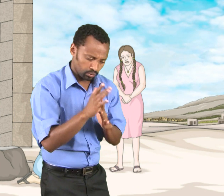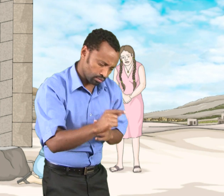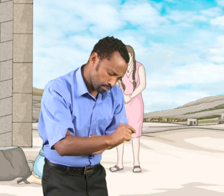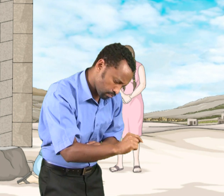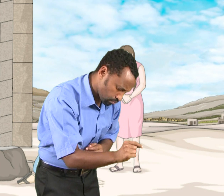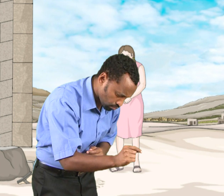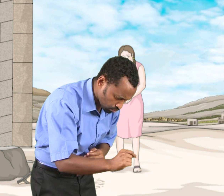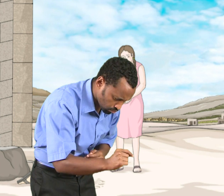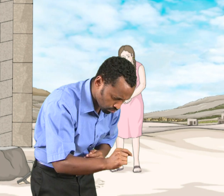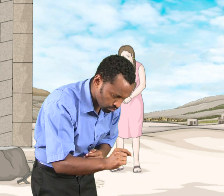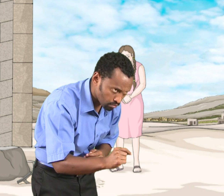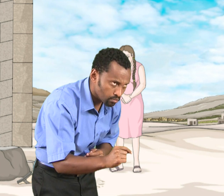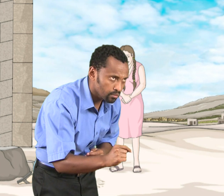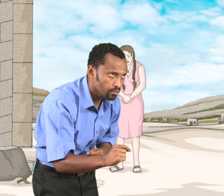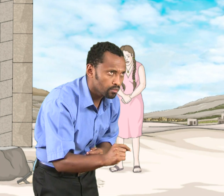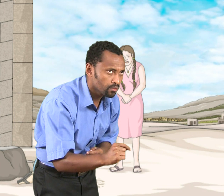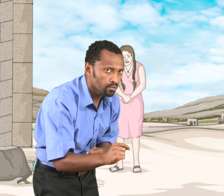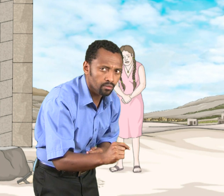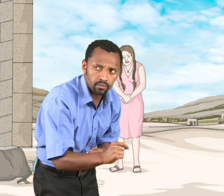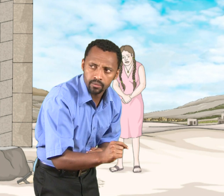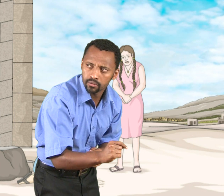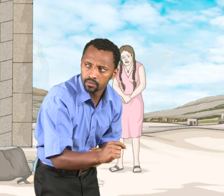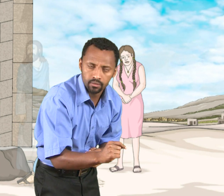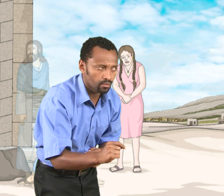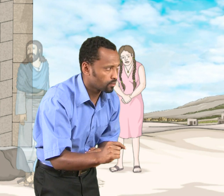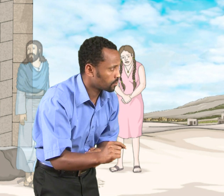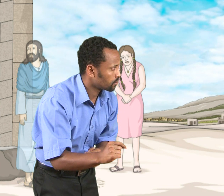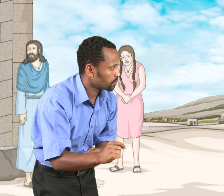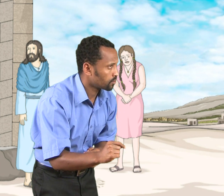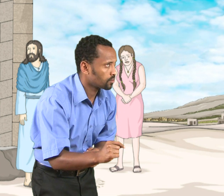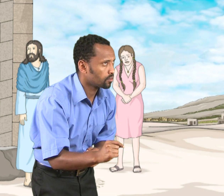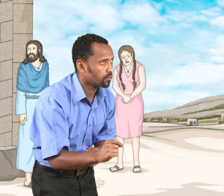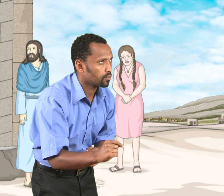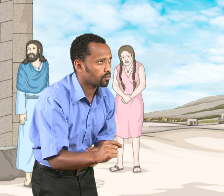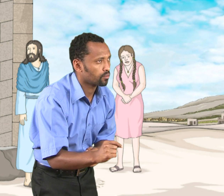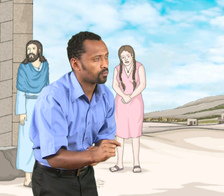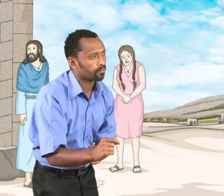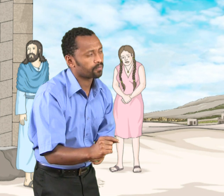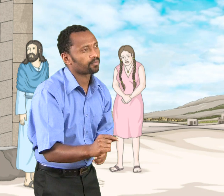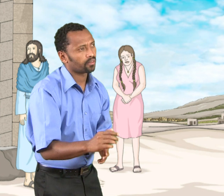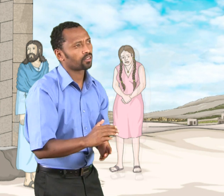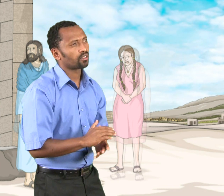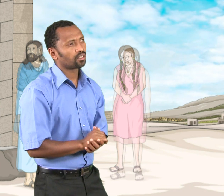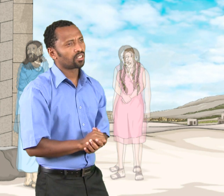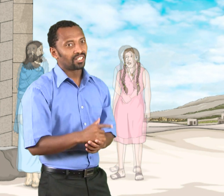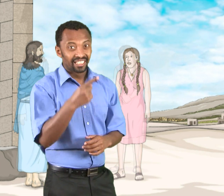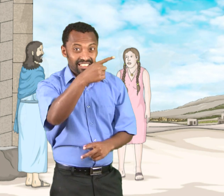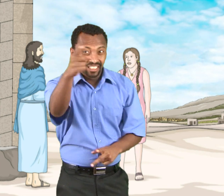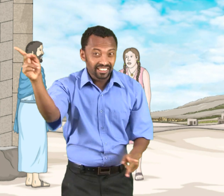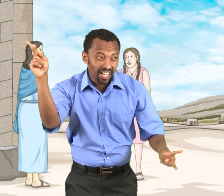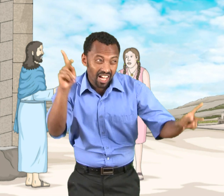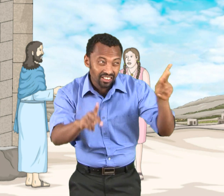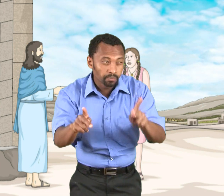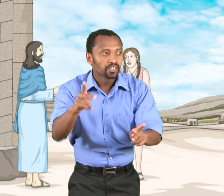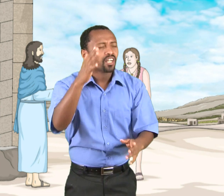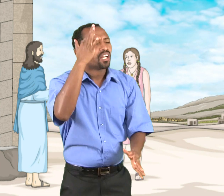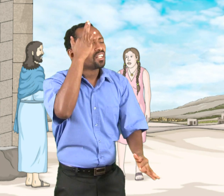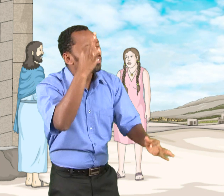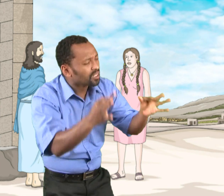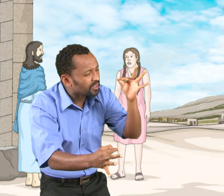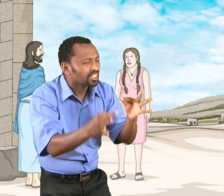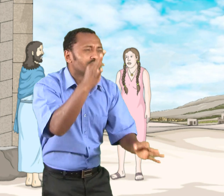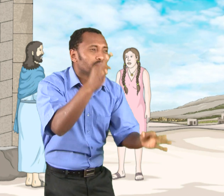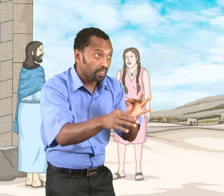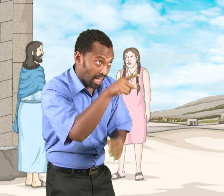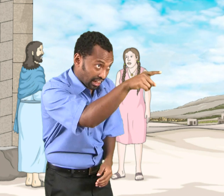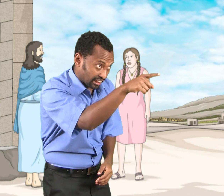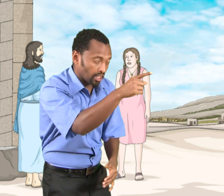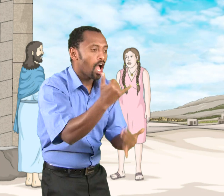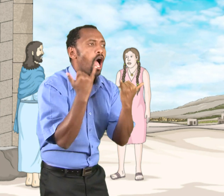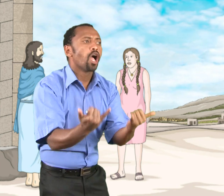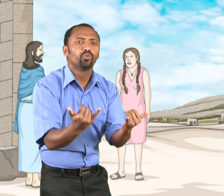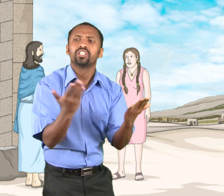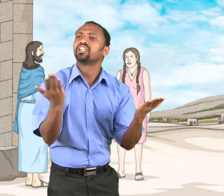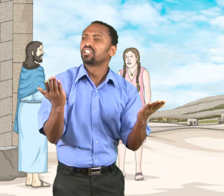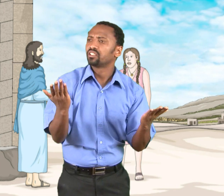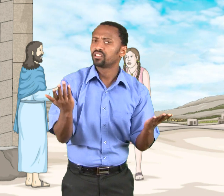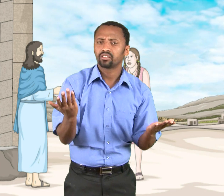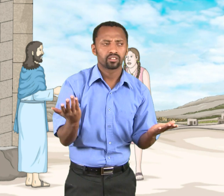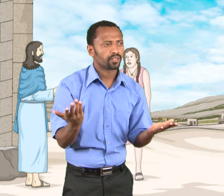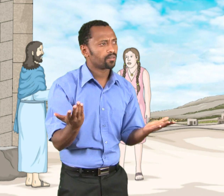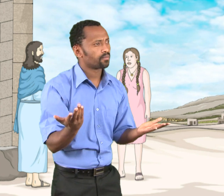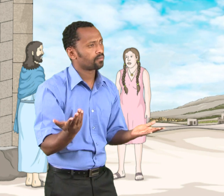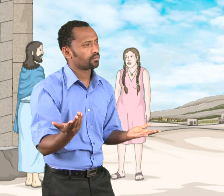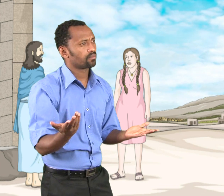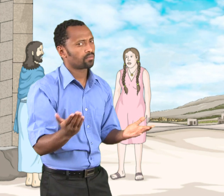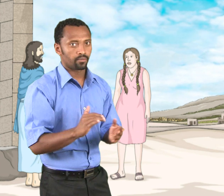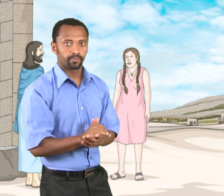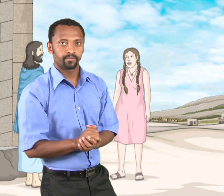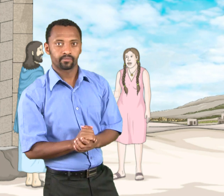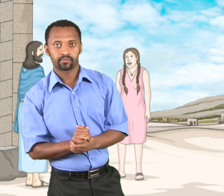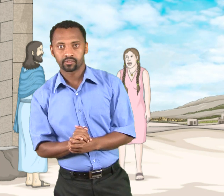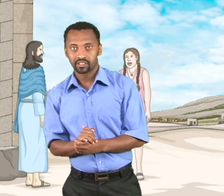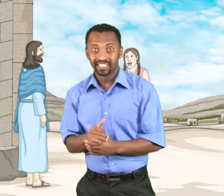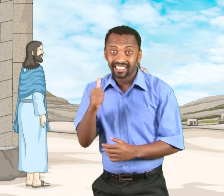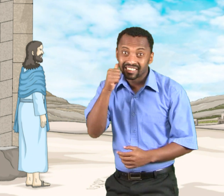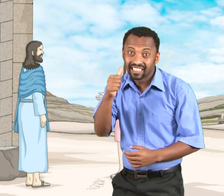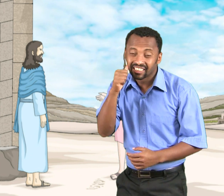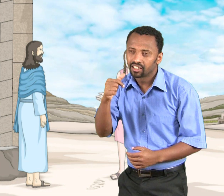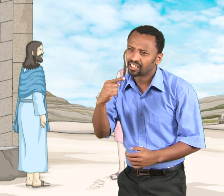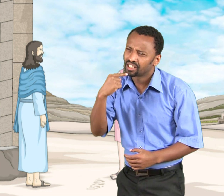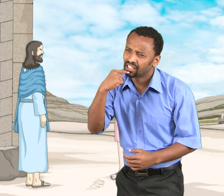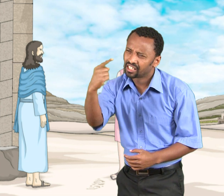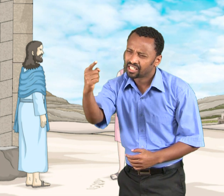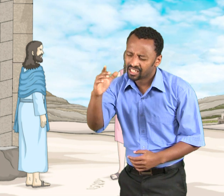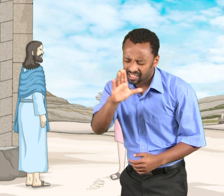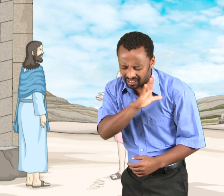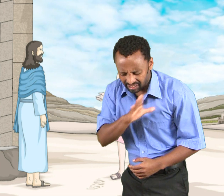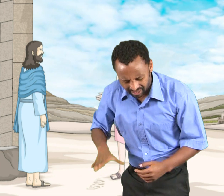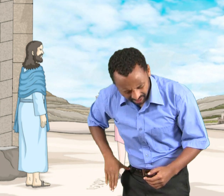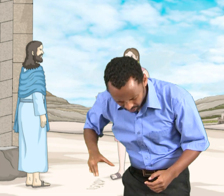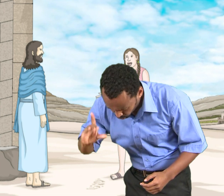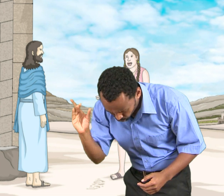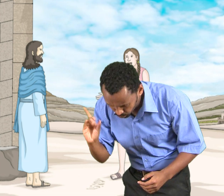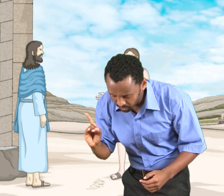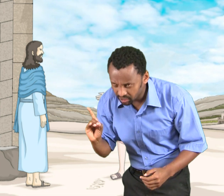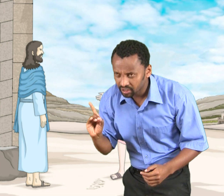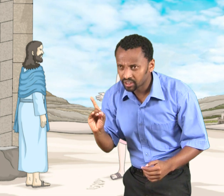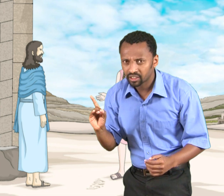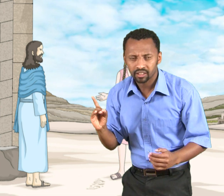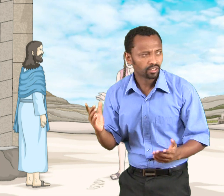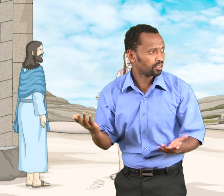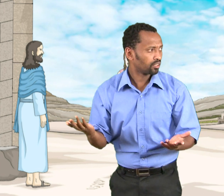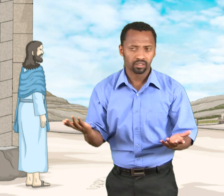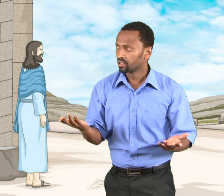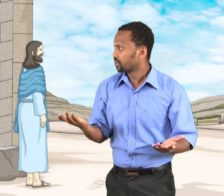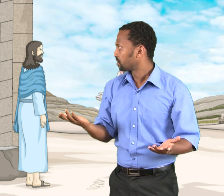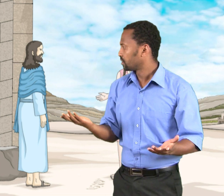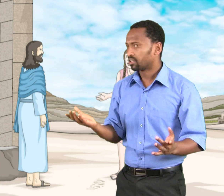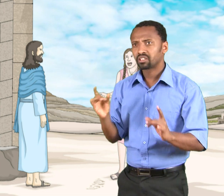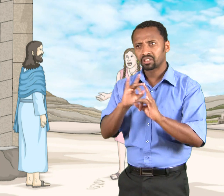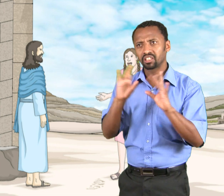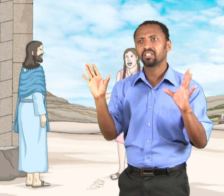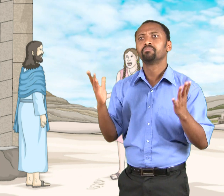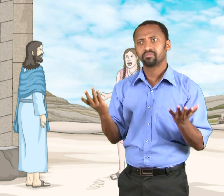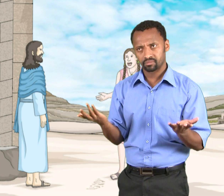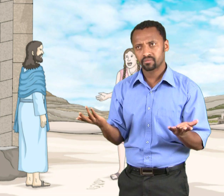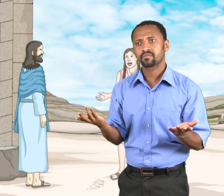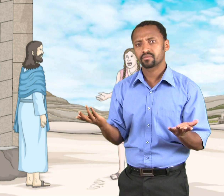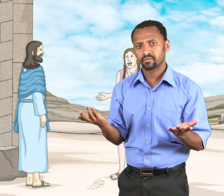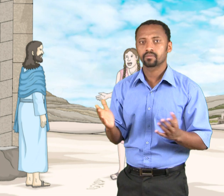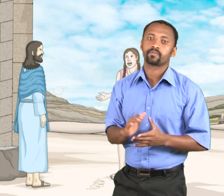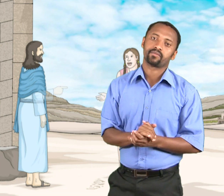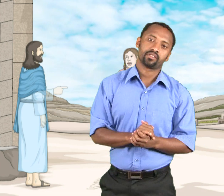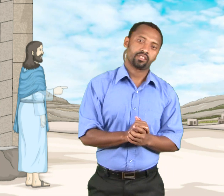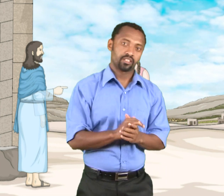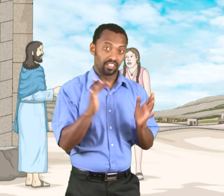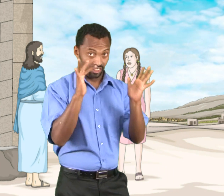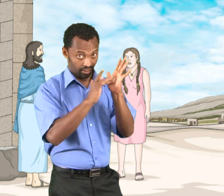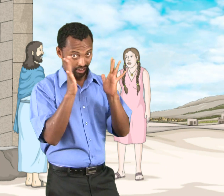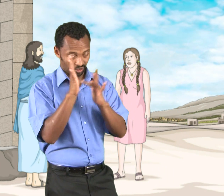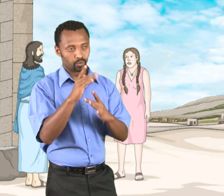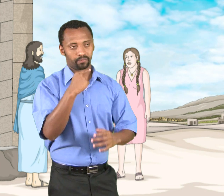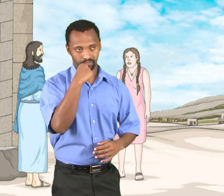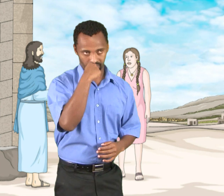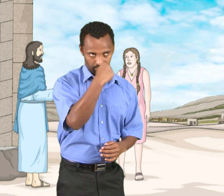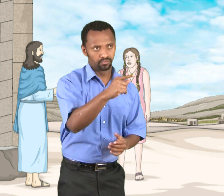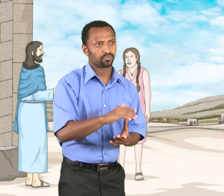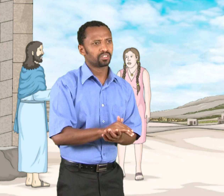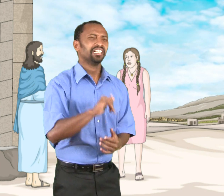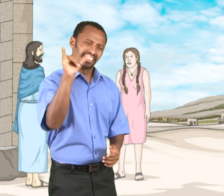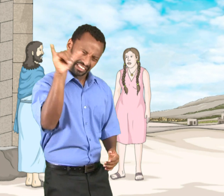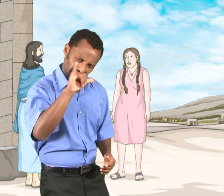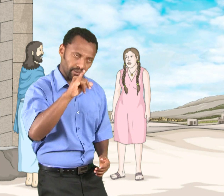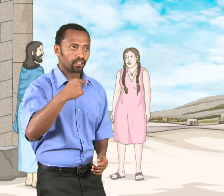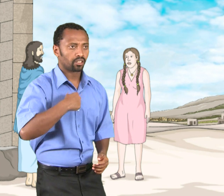Then Jesus straightened up and asked her, “Woman, where are your accusers? Has no one condemned you?”